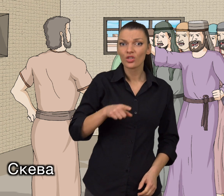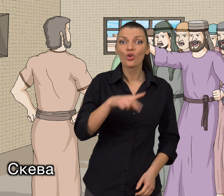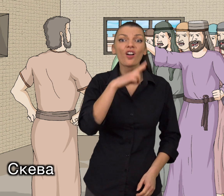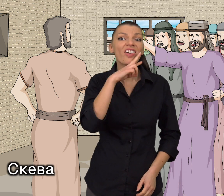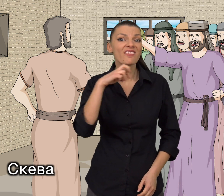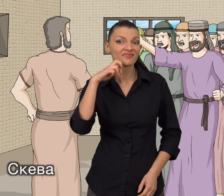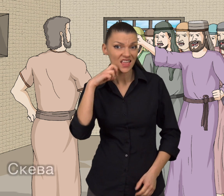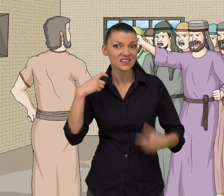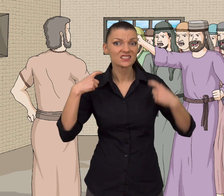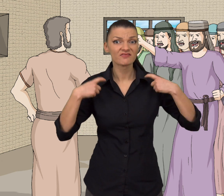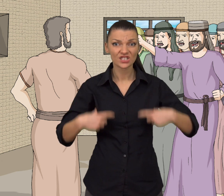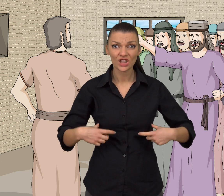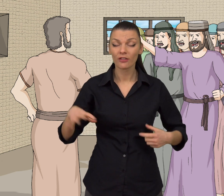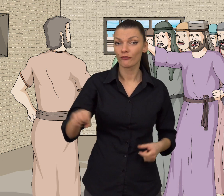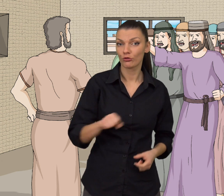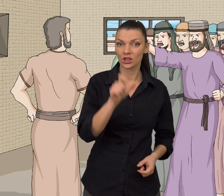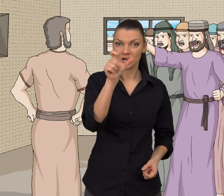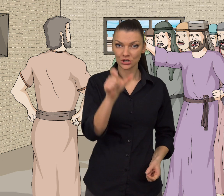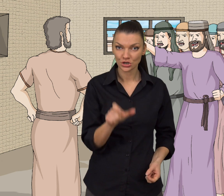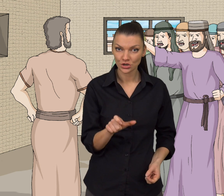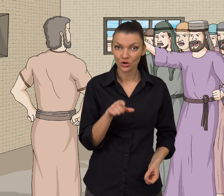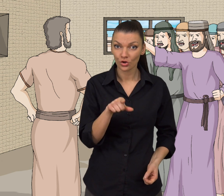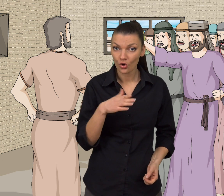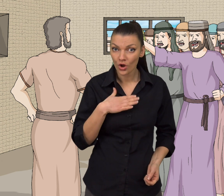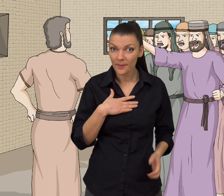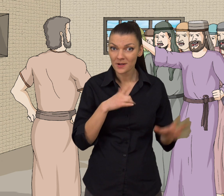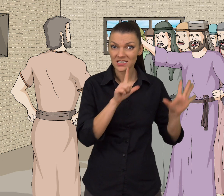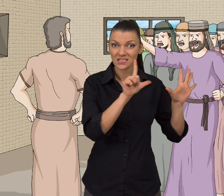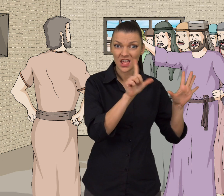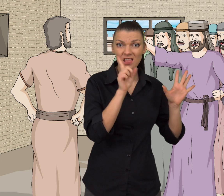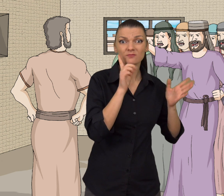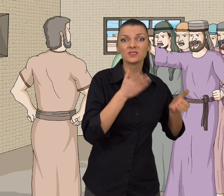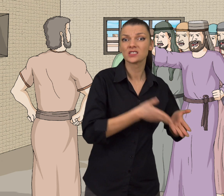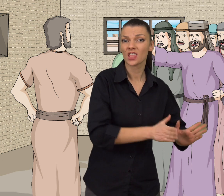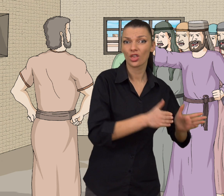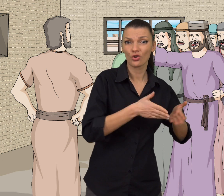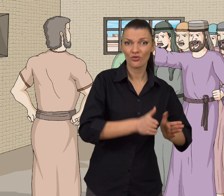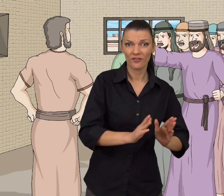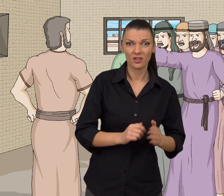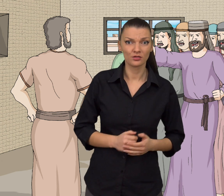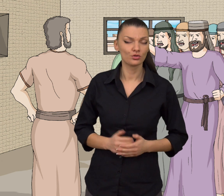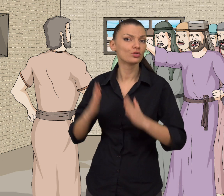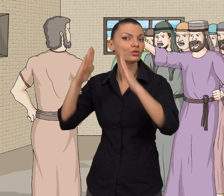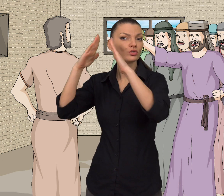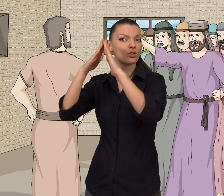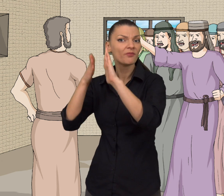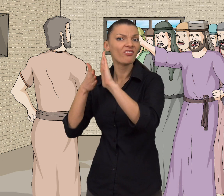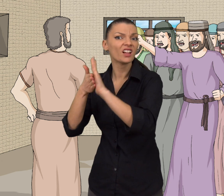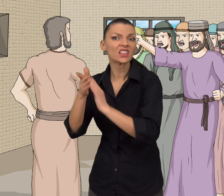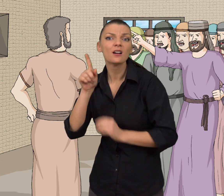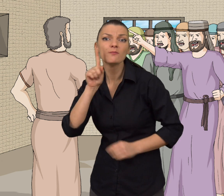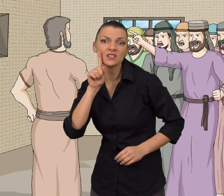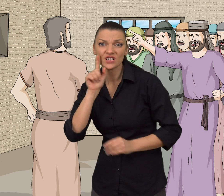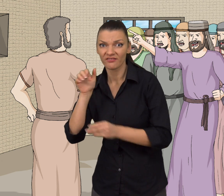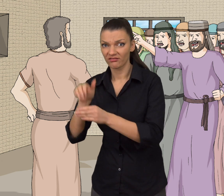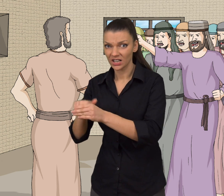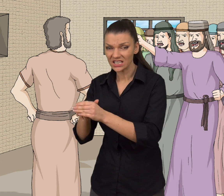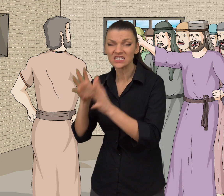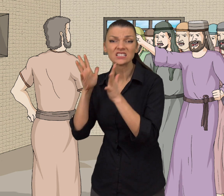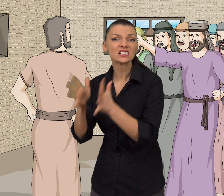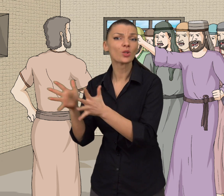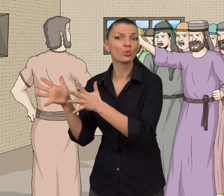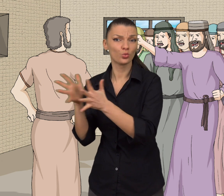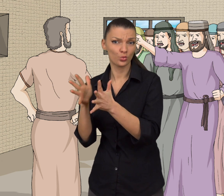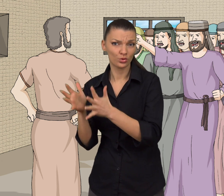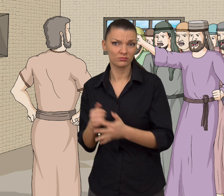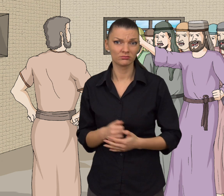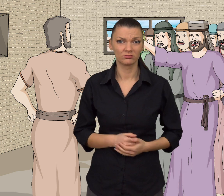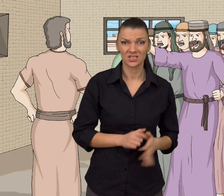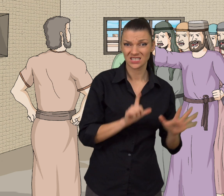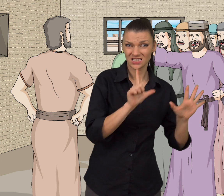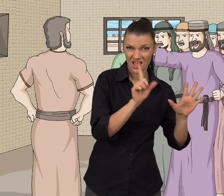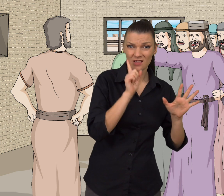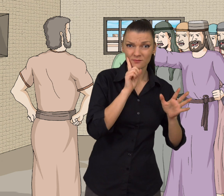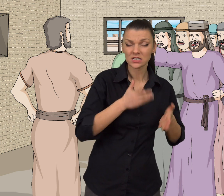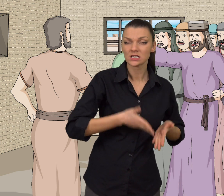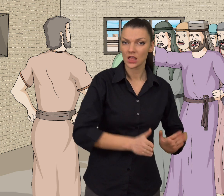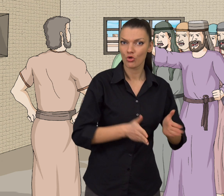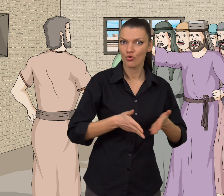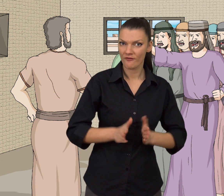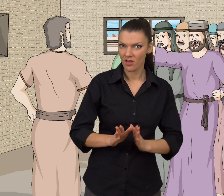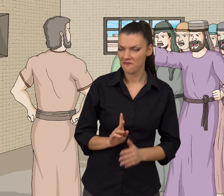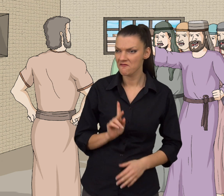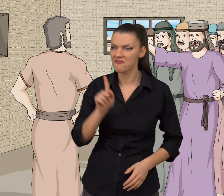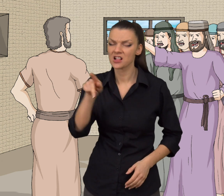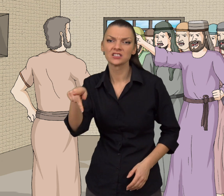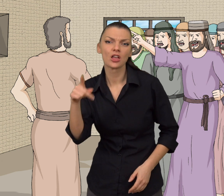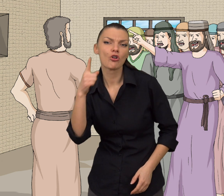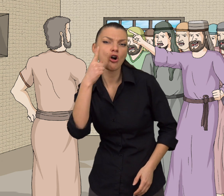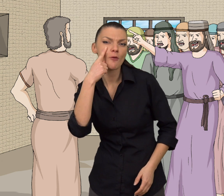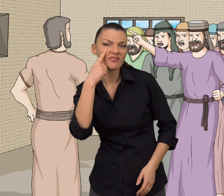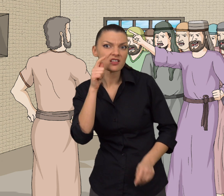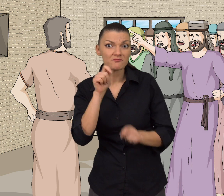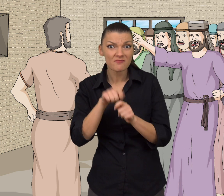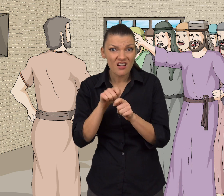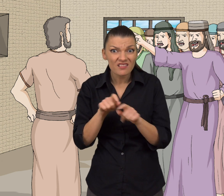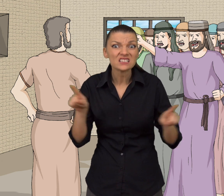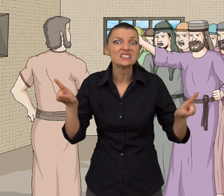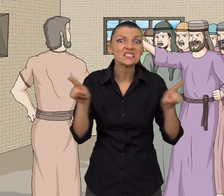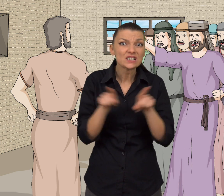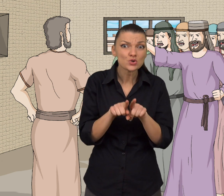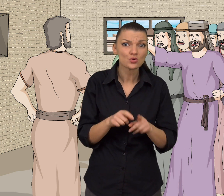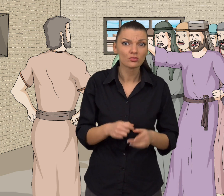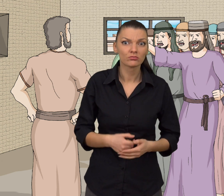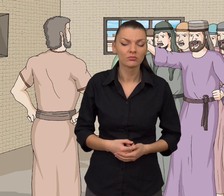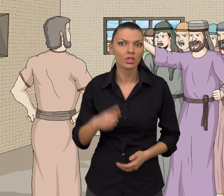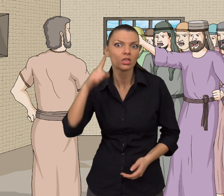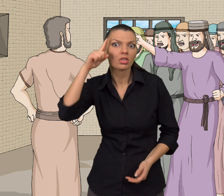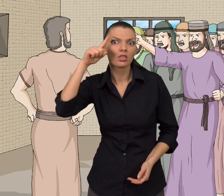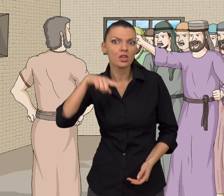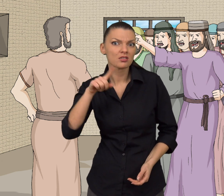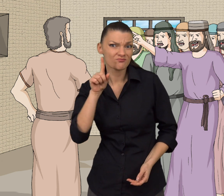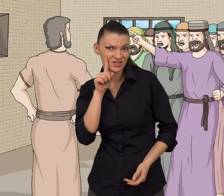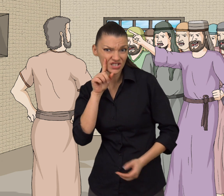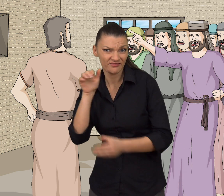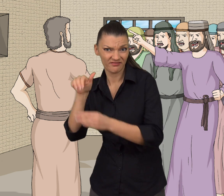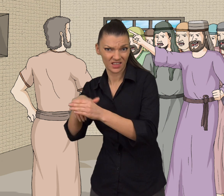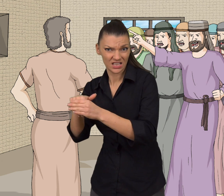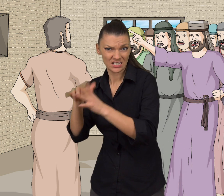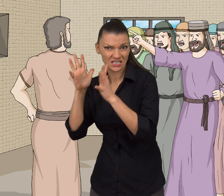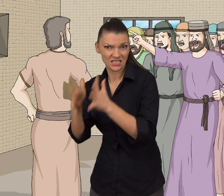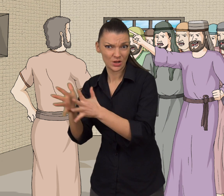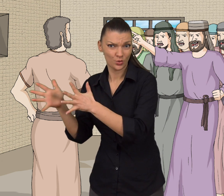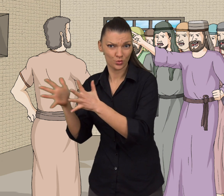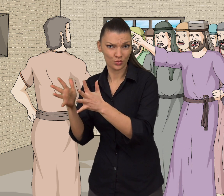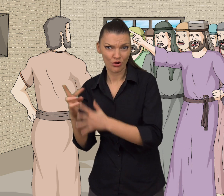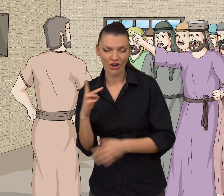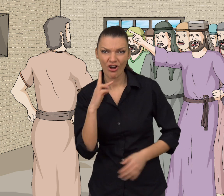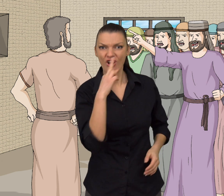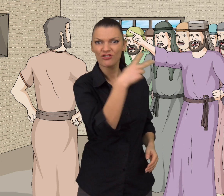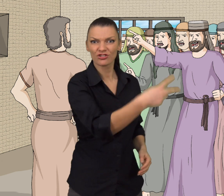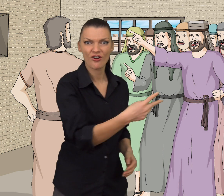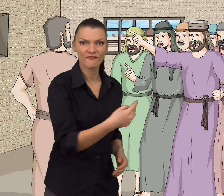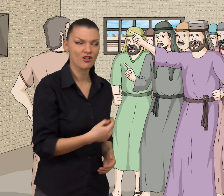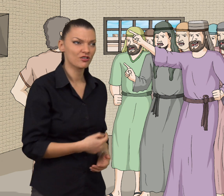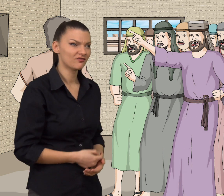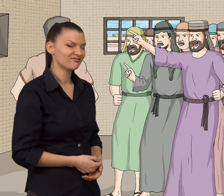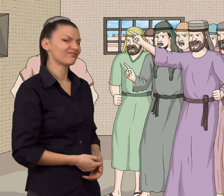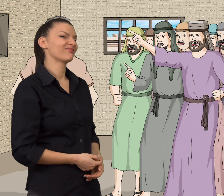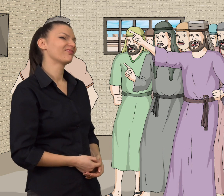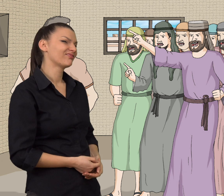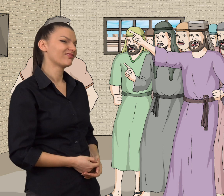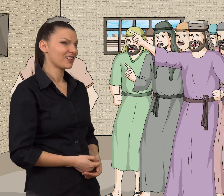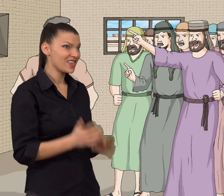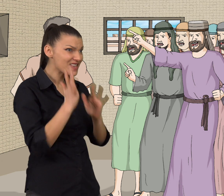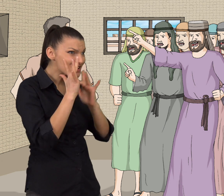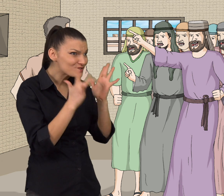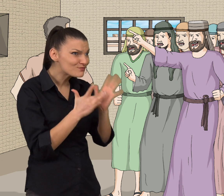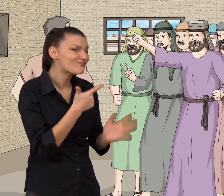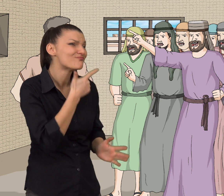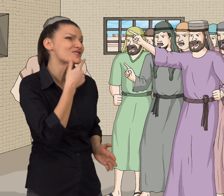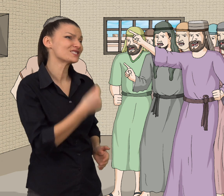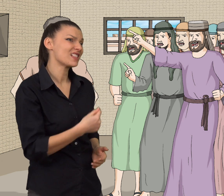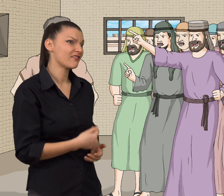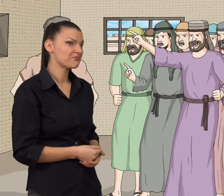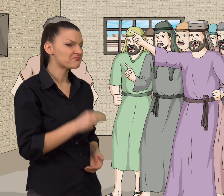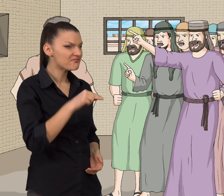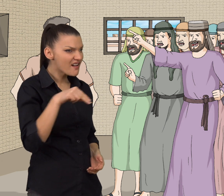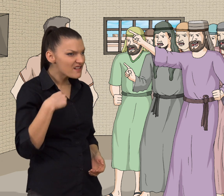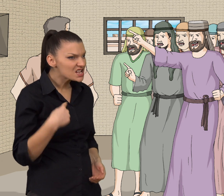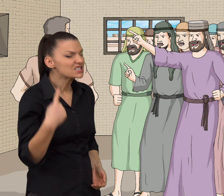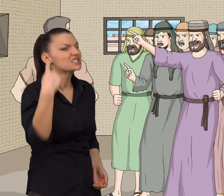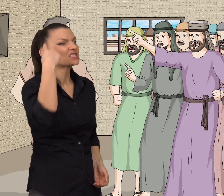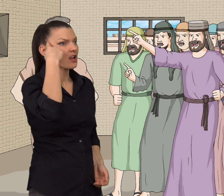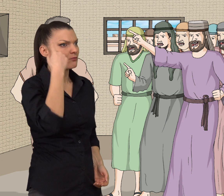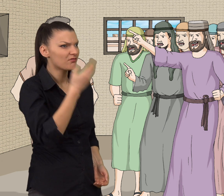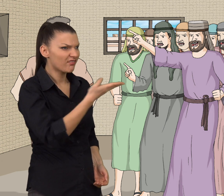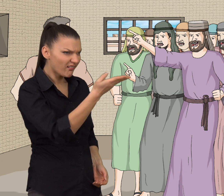Eventually, one of the evil spirits answered them, “Jesus I know, and I know about Paul, but who are you?”